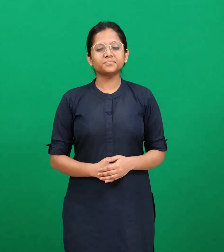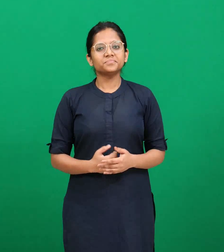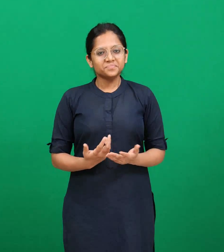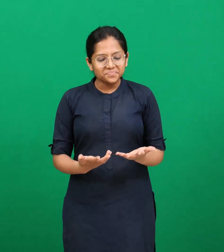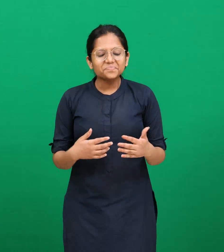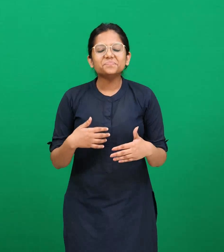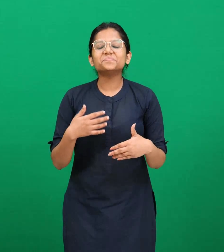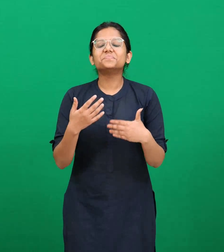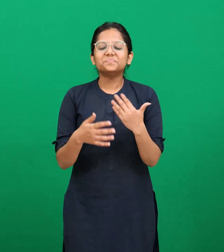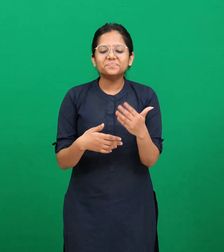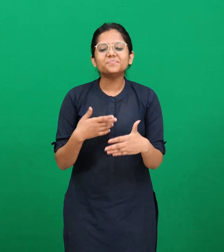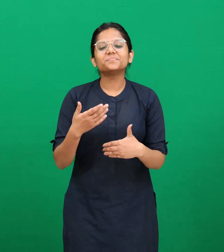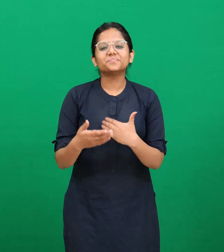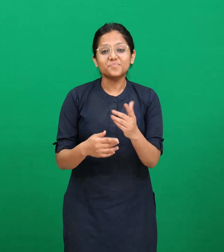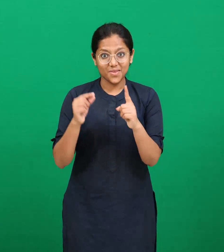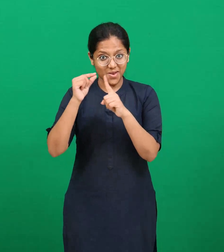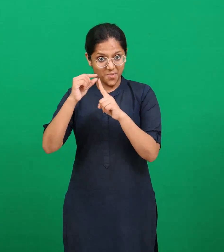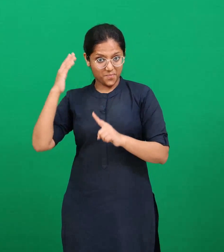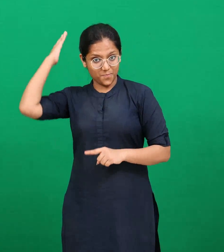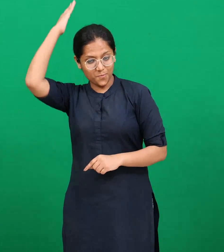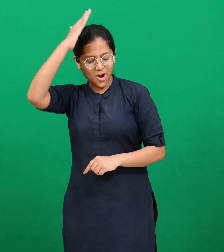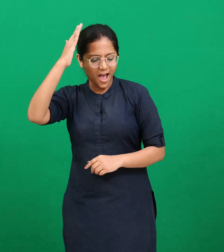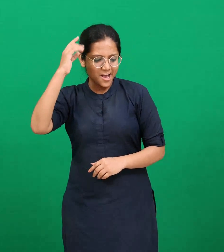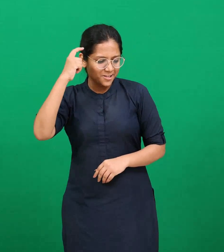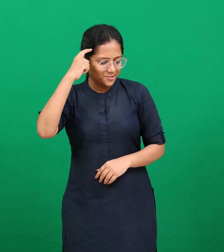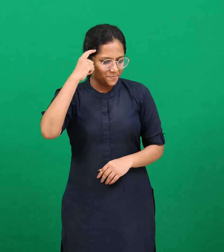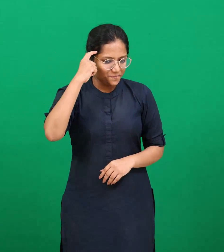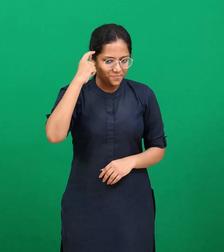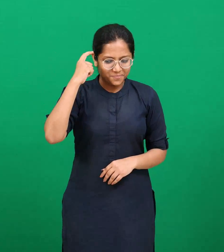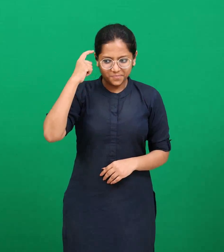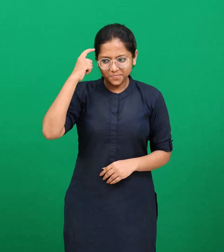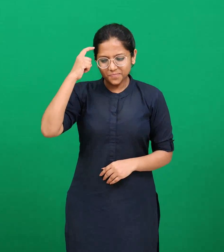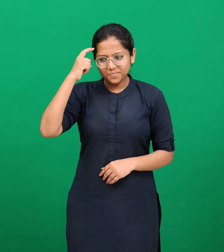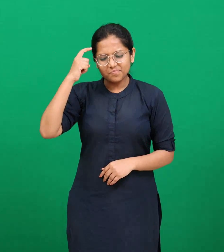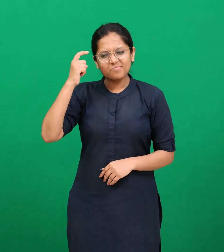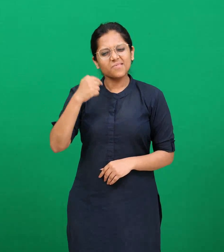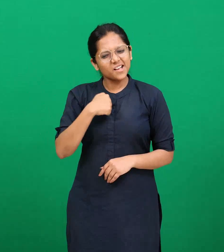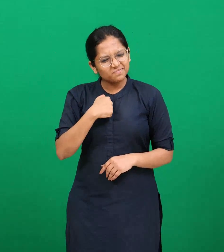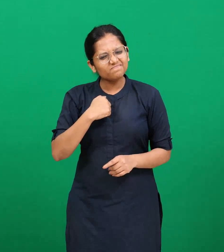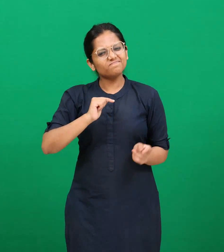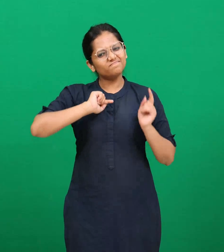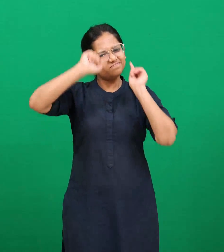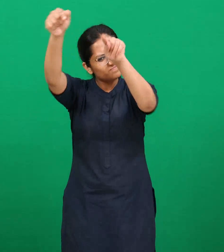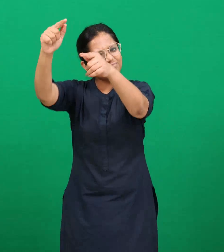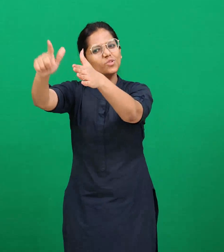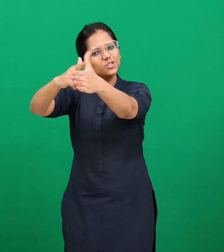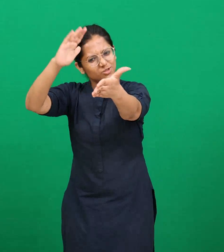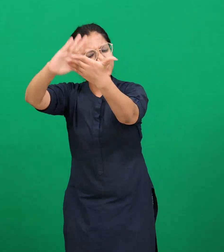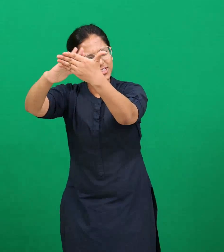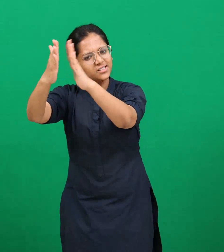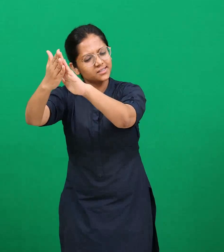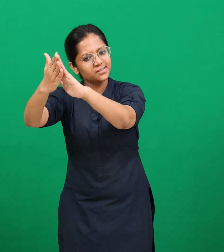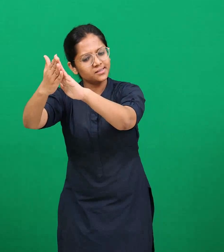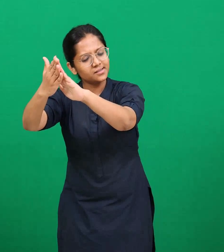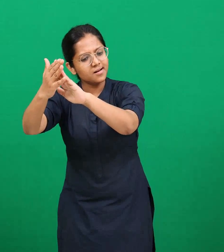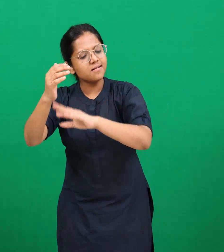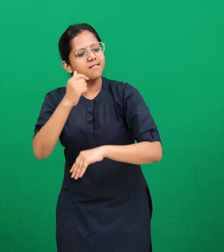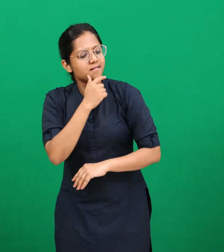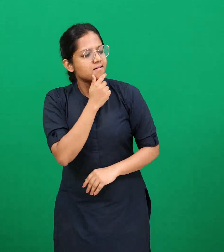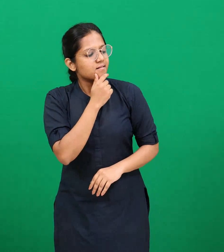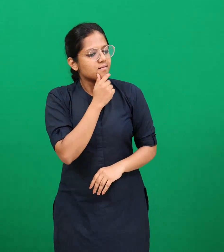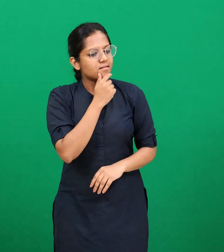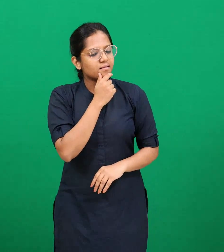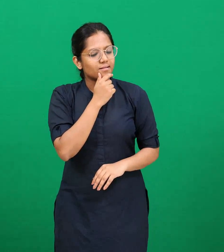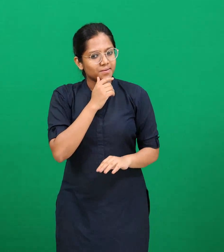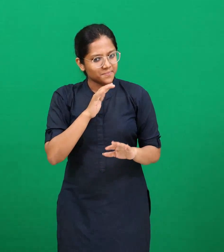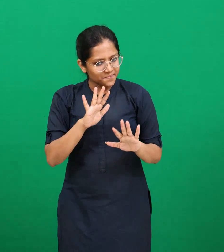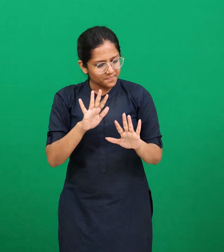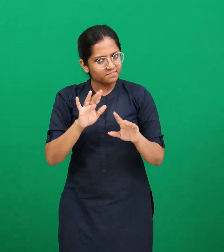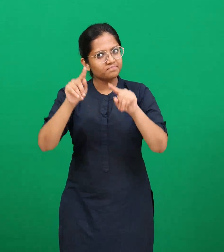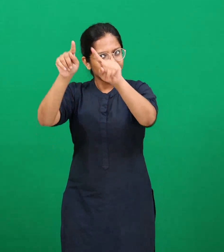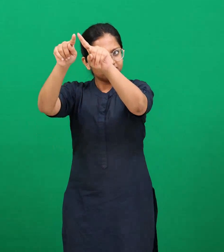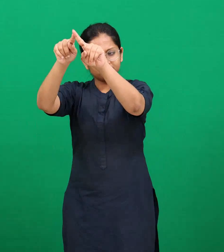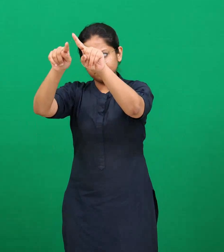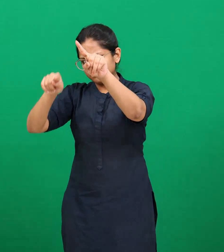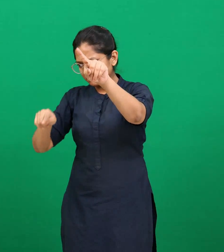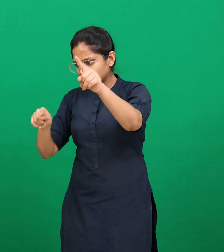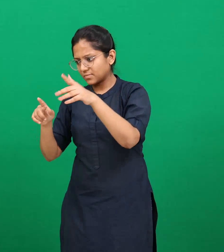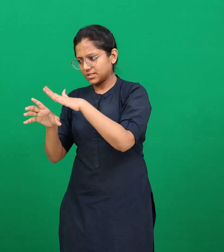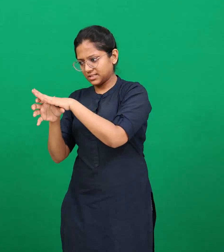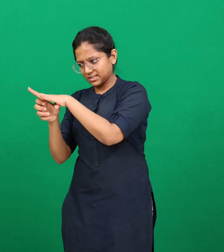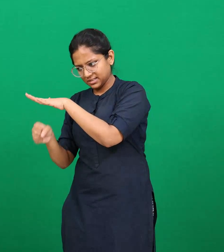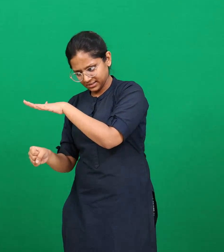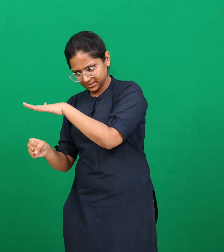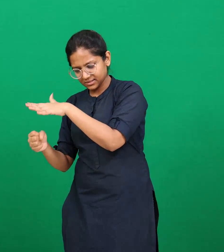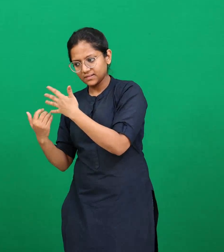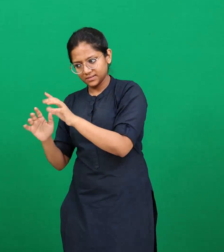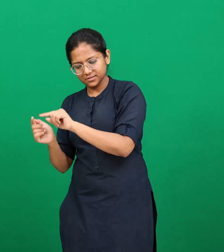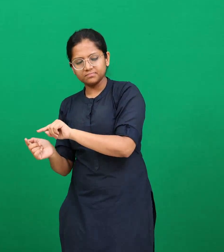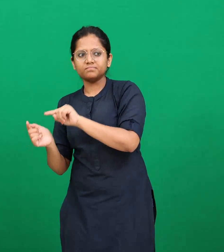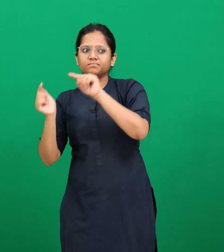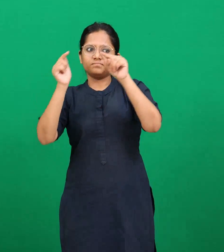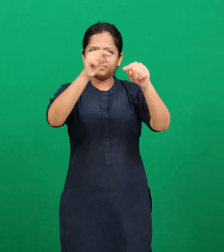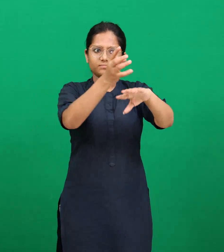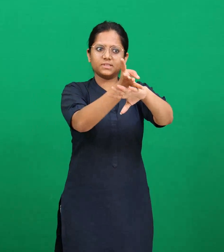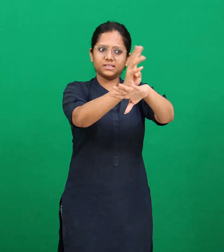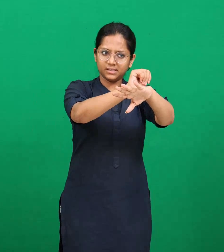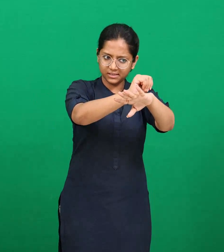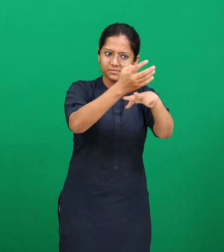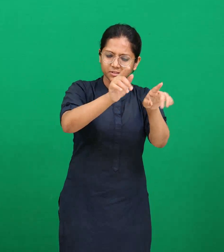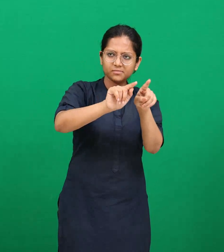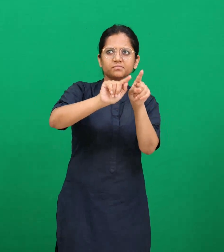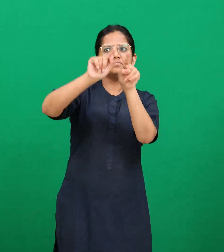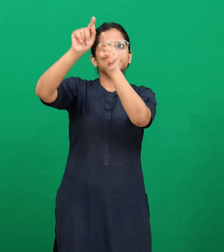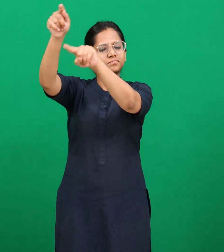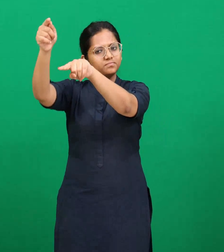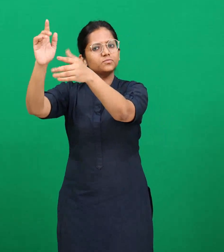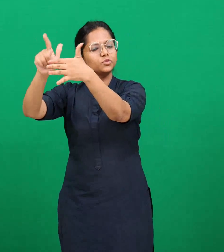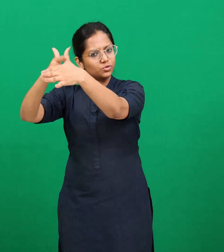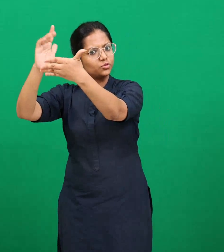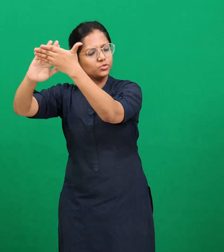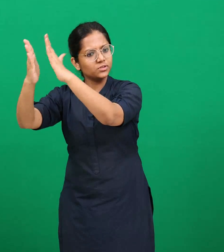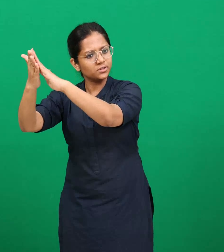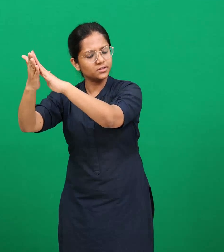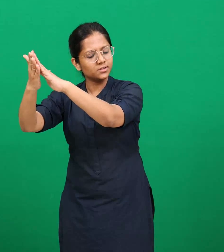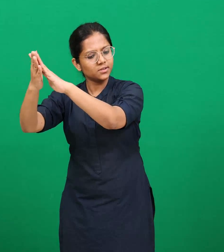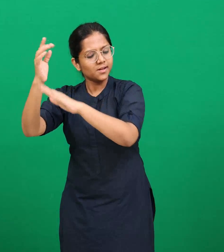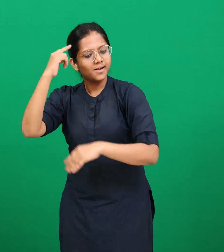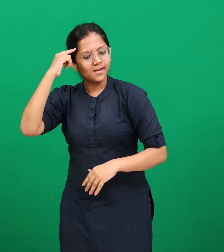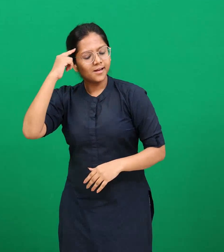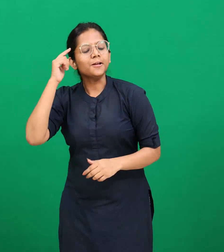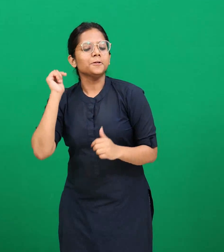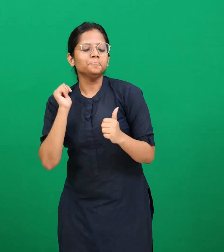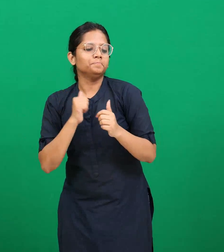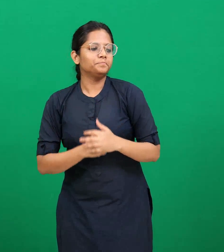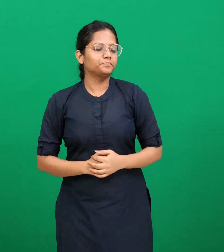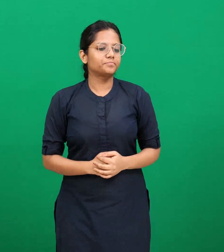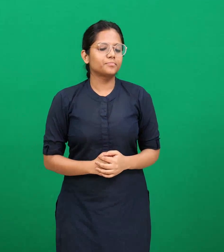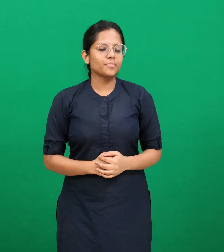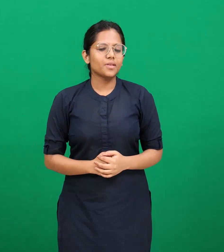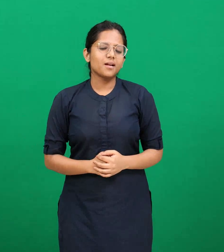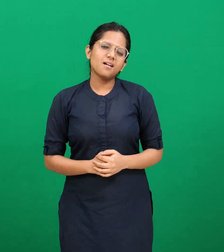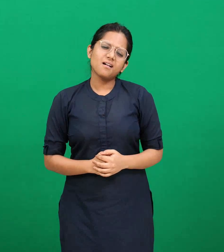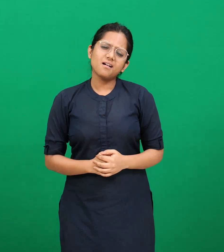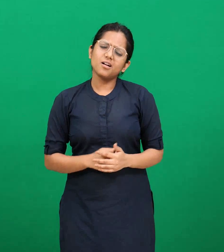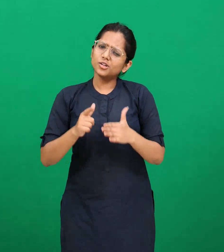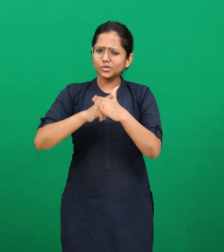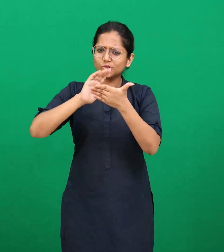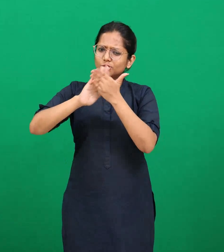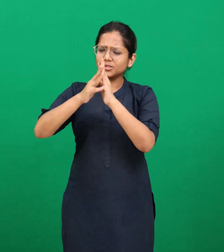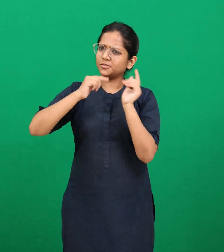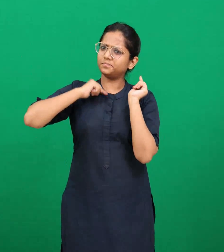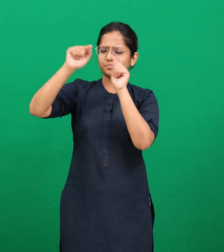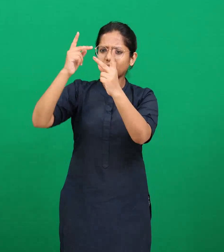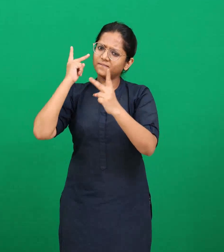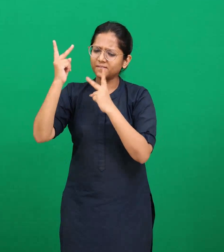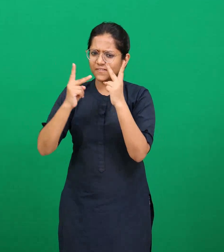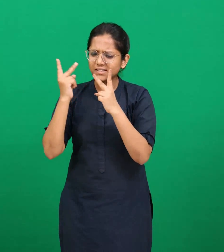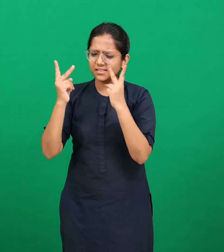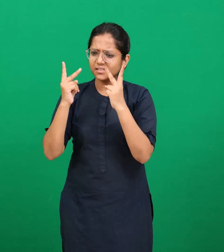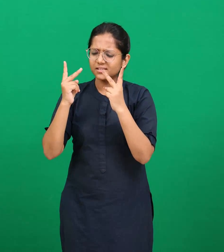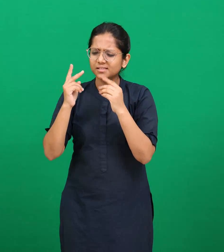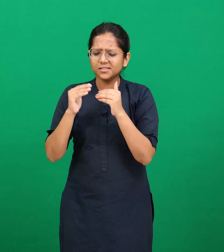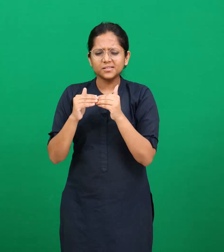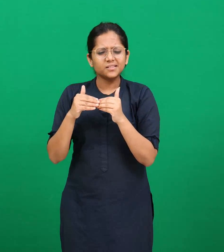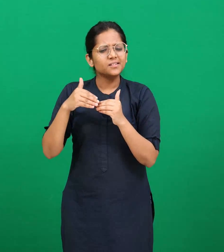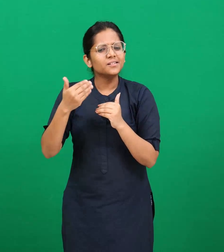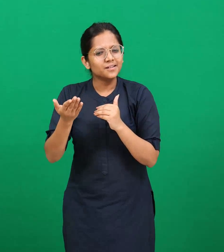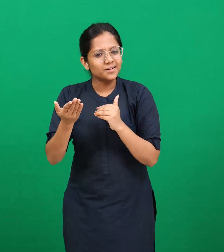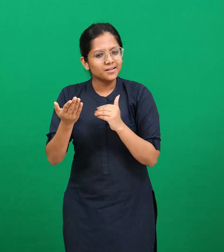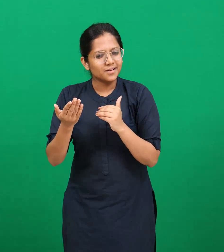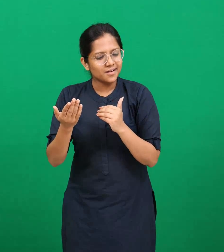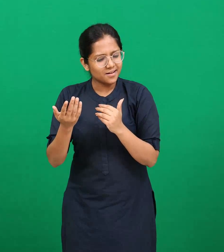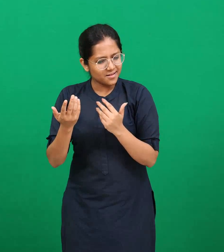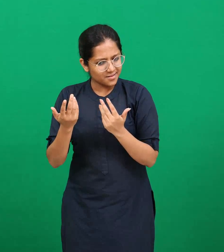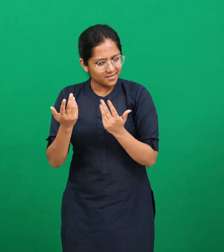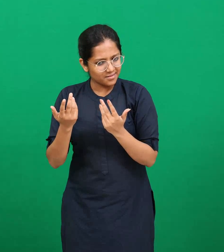After these things had happened, Paul resolved in the Spirit to go to Jerusalem after he had passed through Macedonia and Achaia.